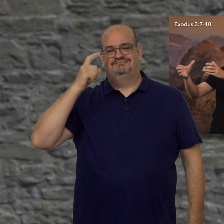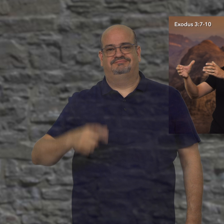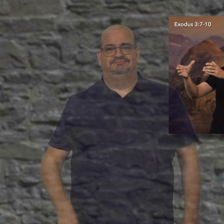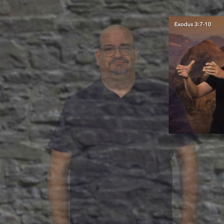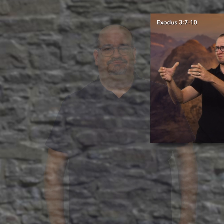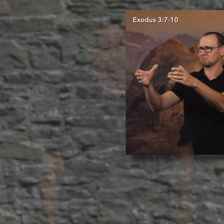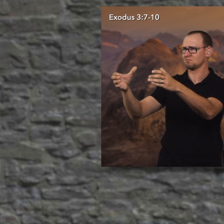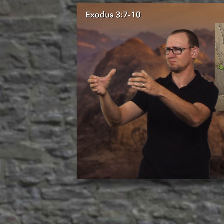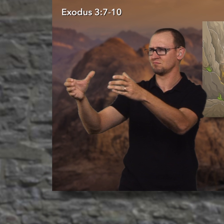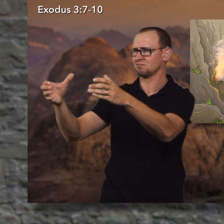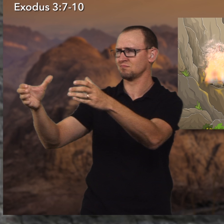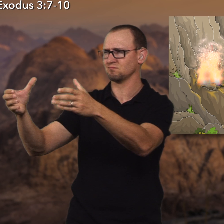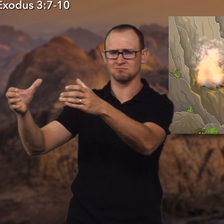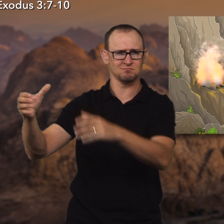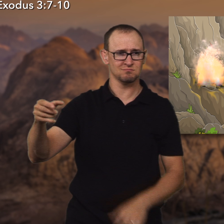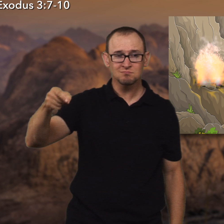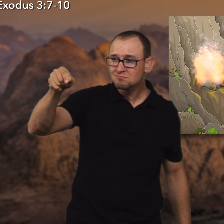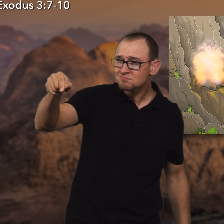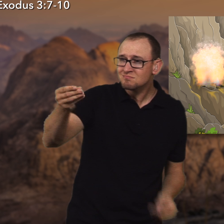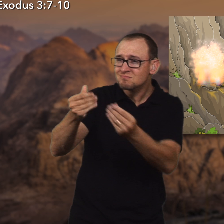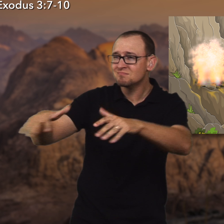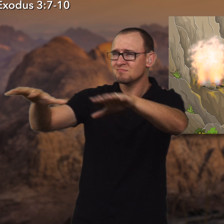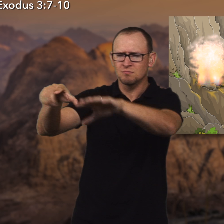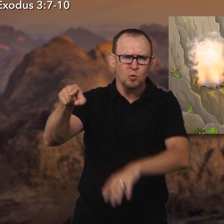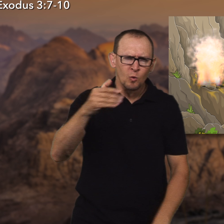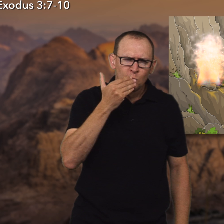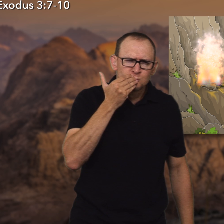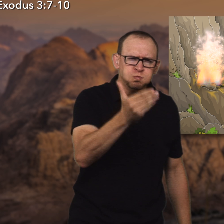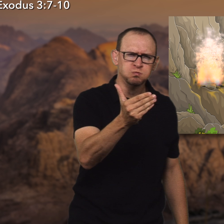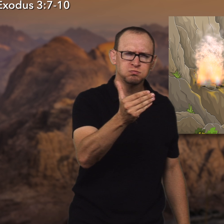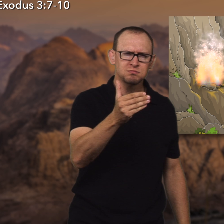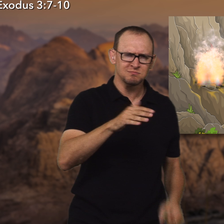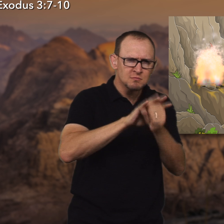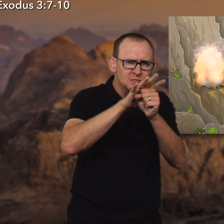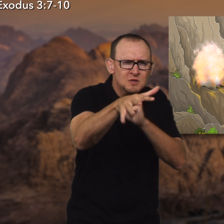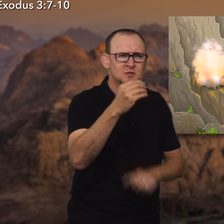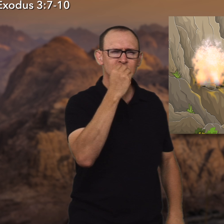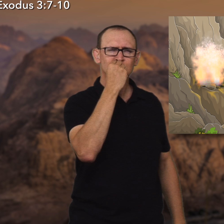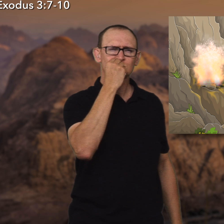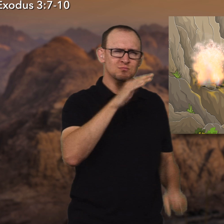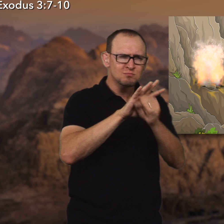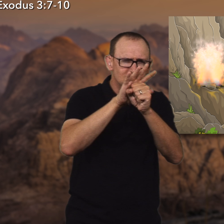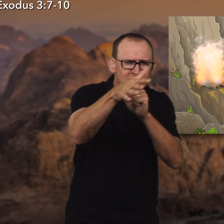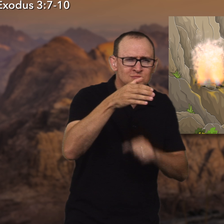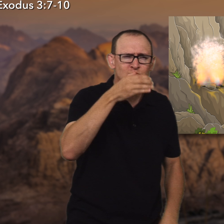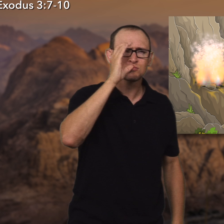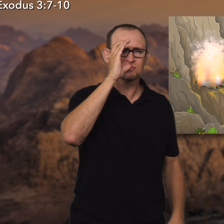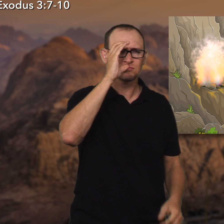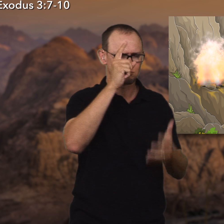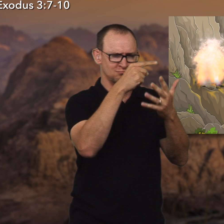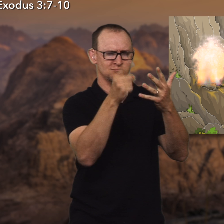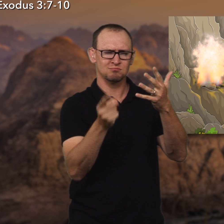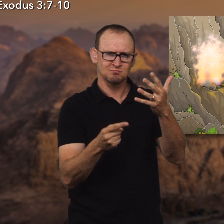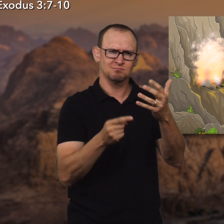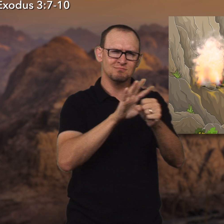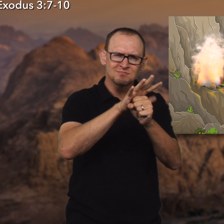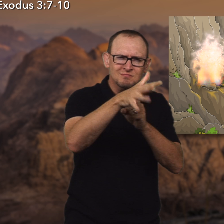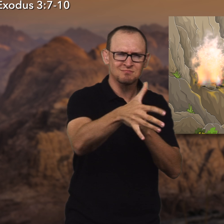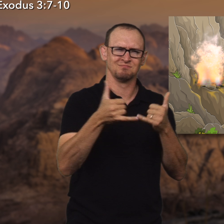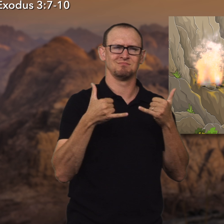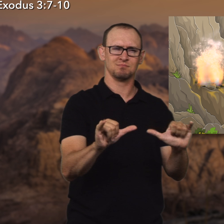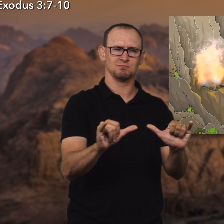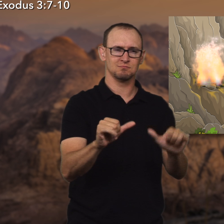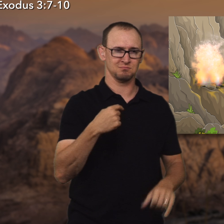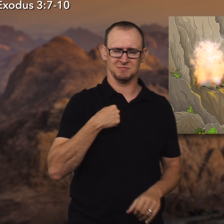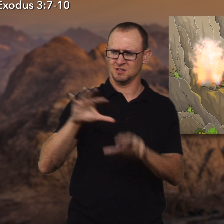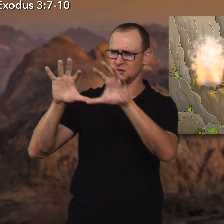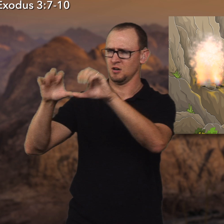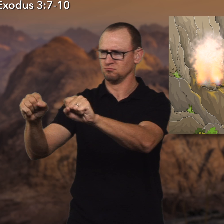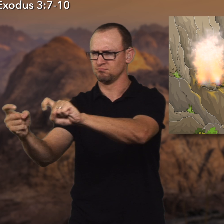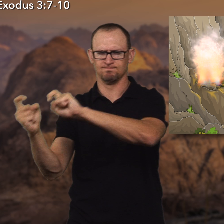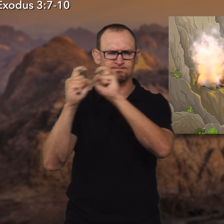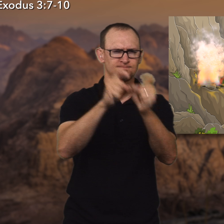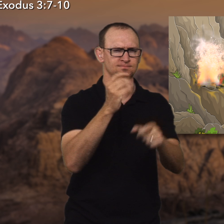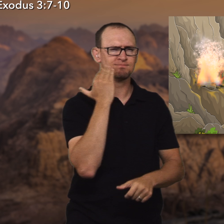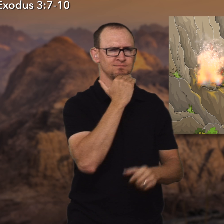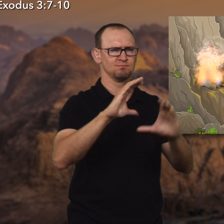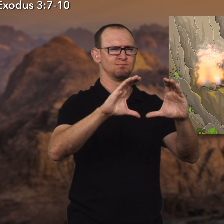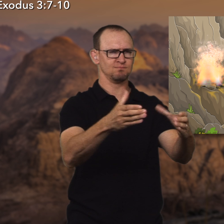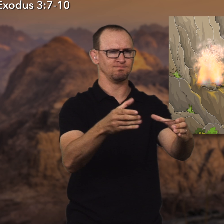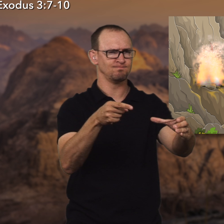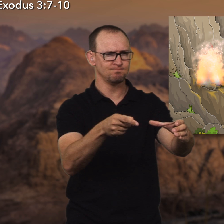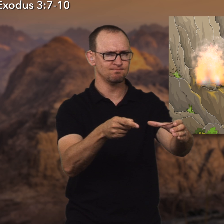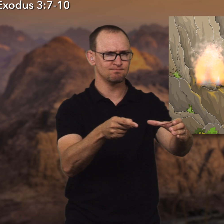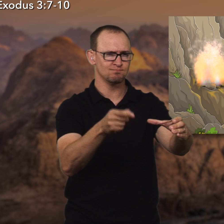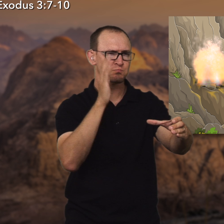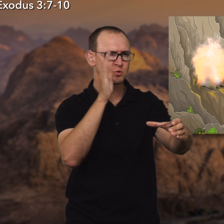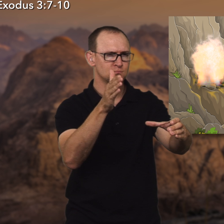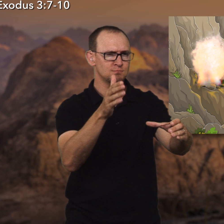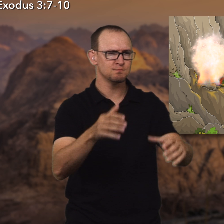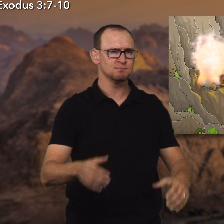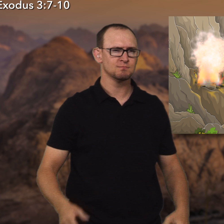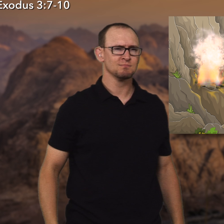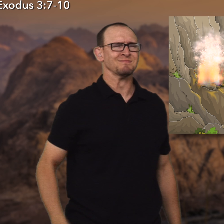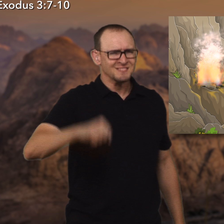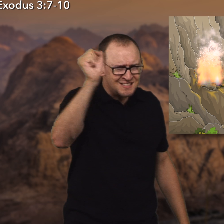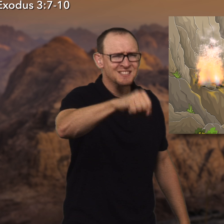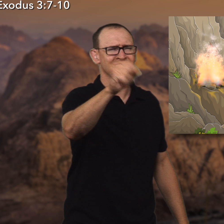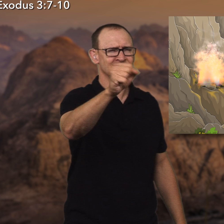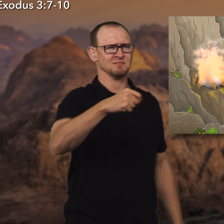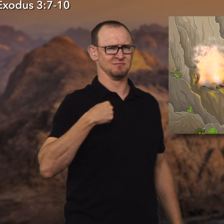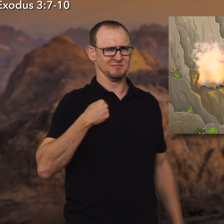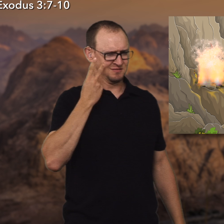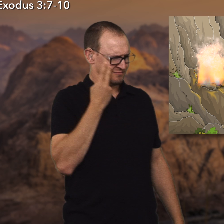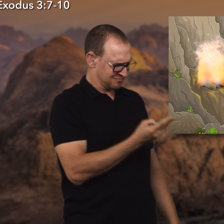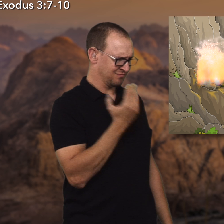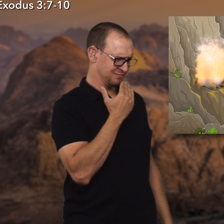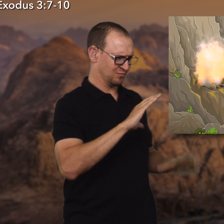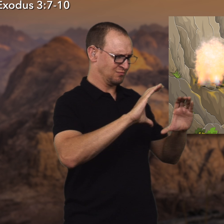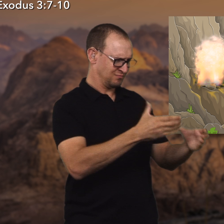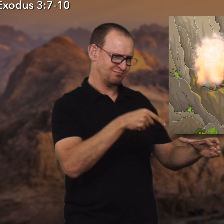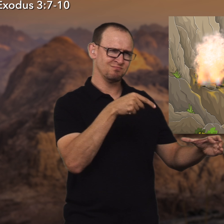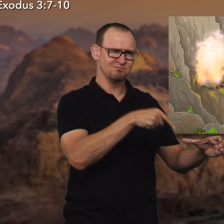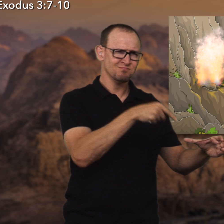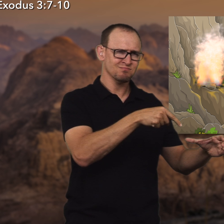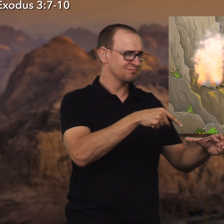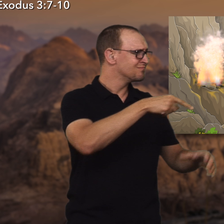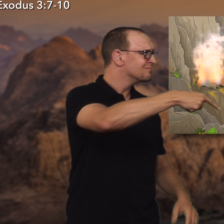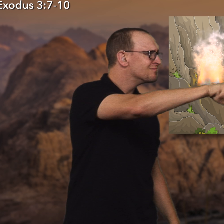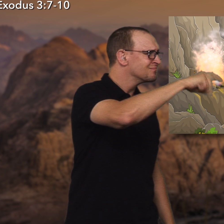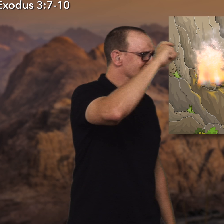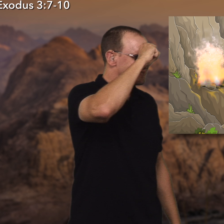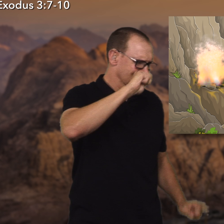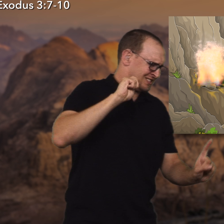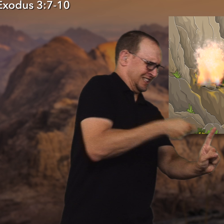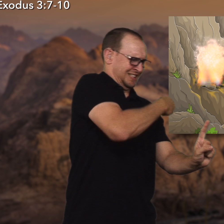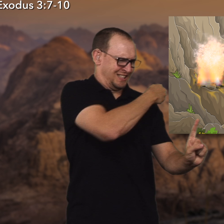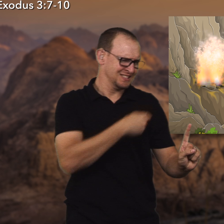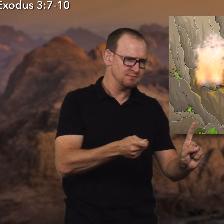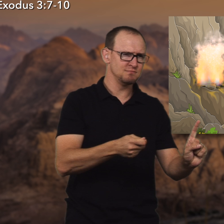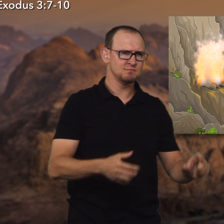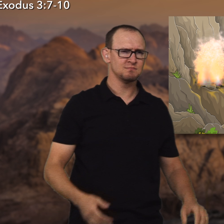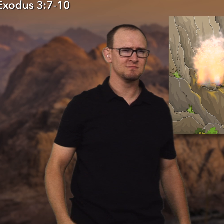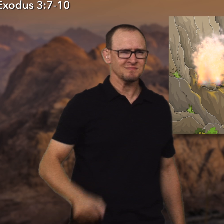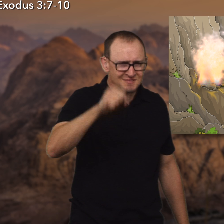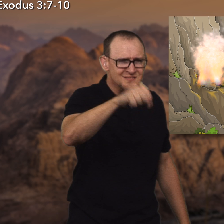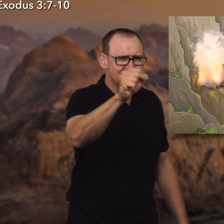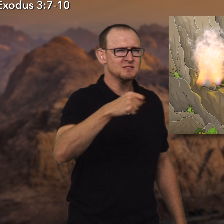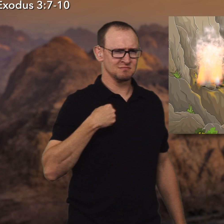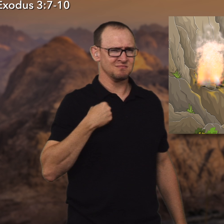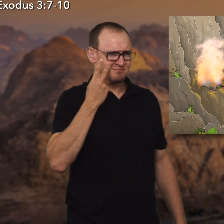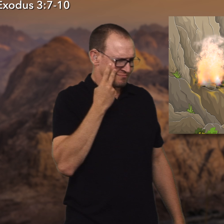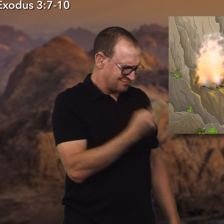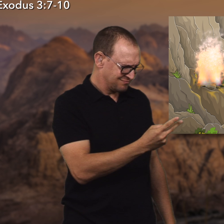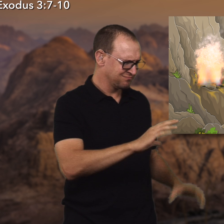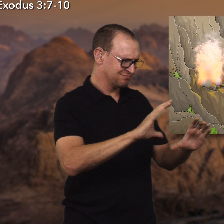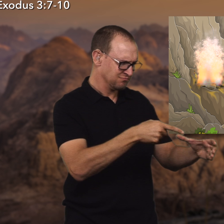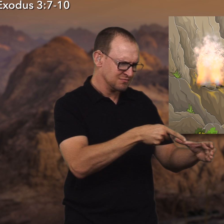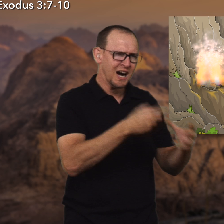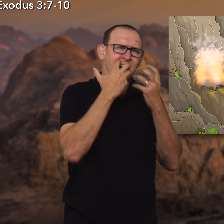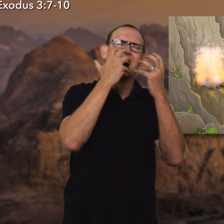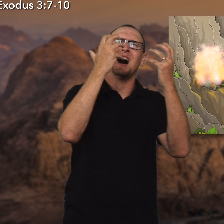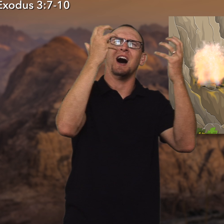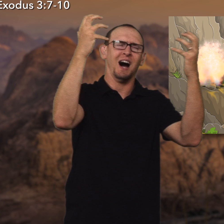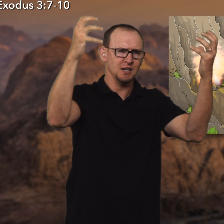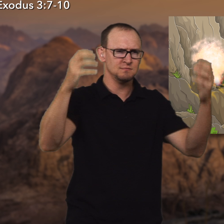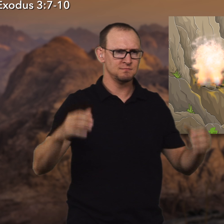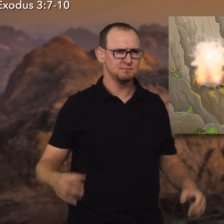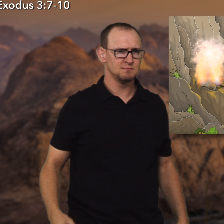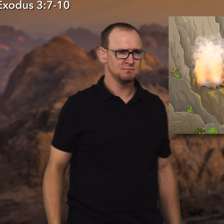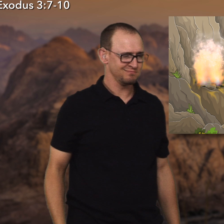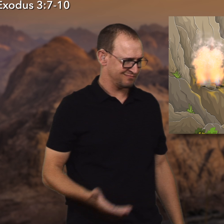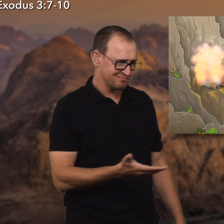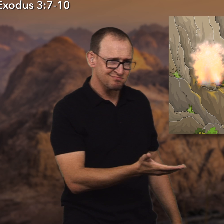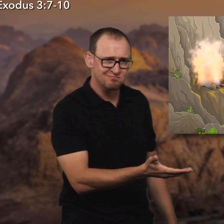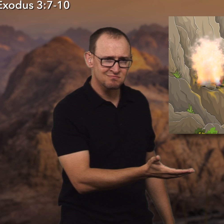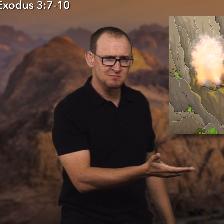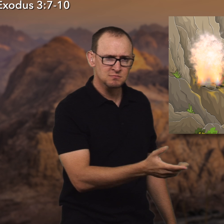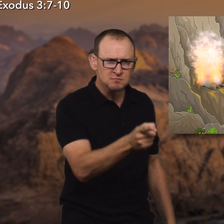And now the cry of the Israelites has reached Me, and I have seen how severely the Egyptians are oppressing them.